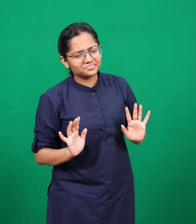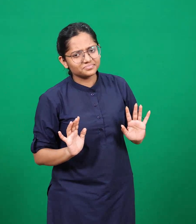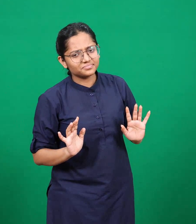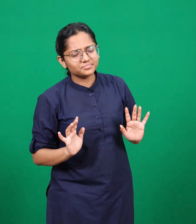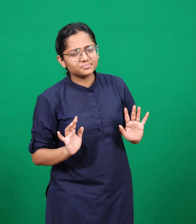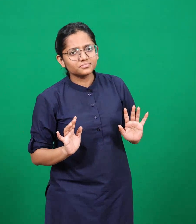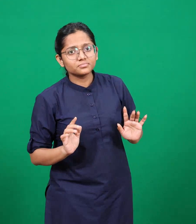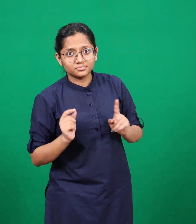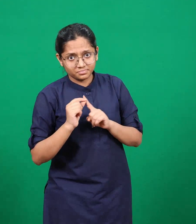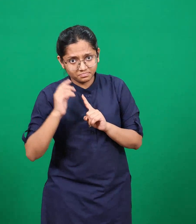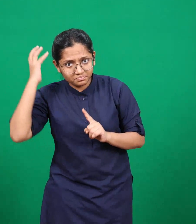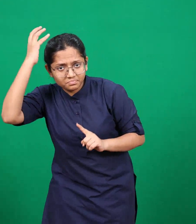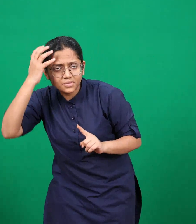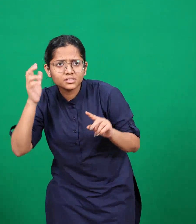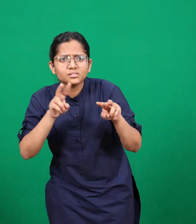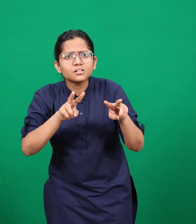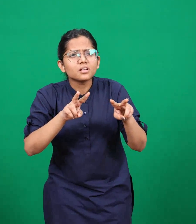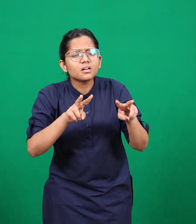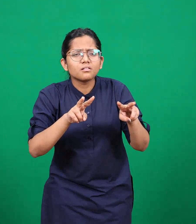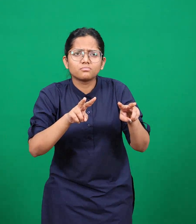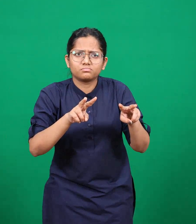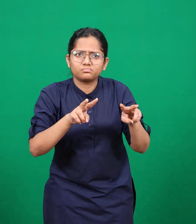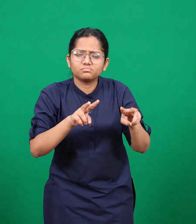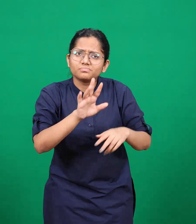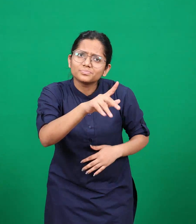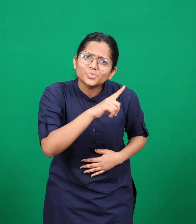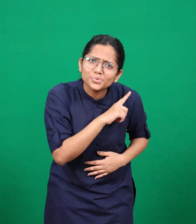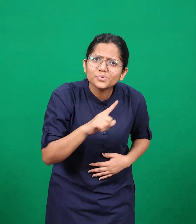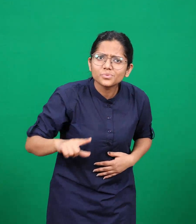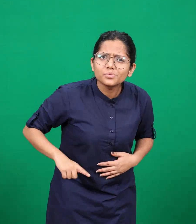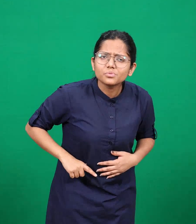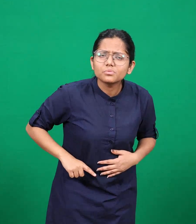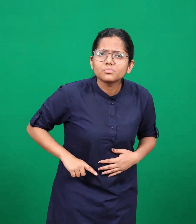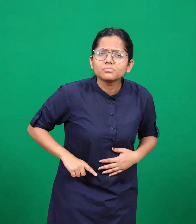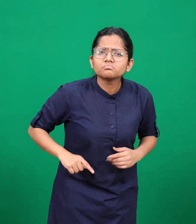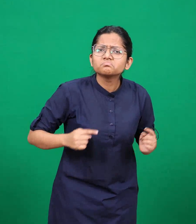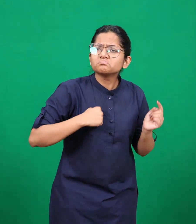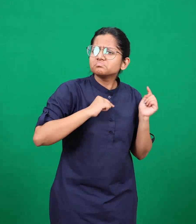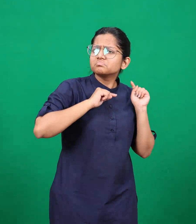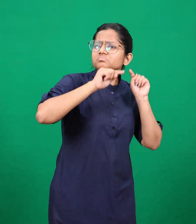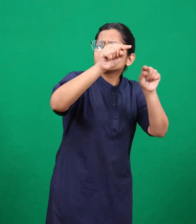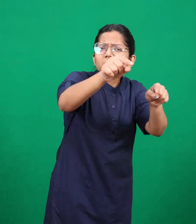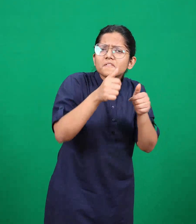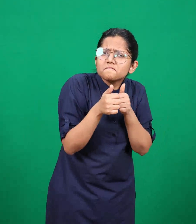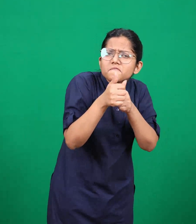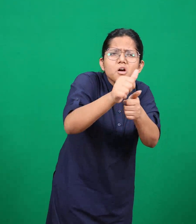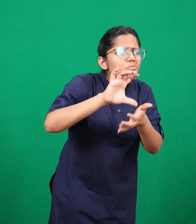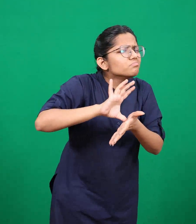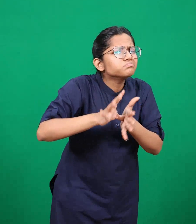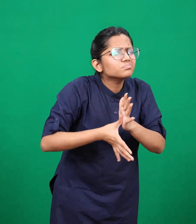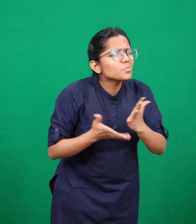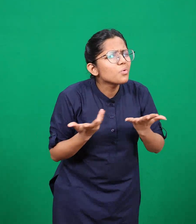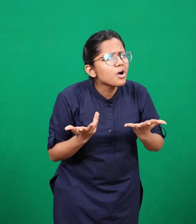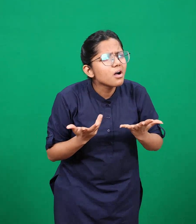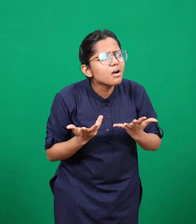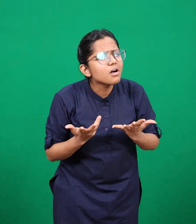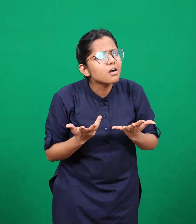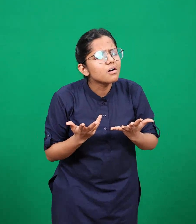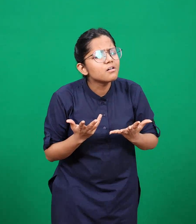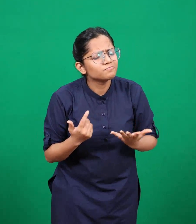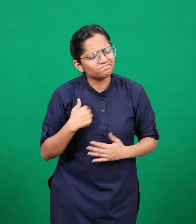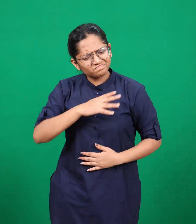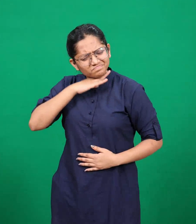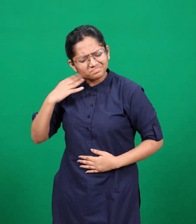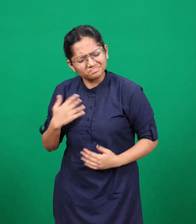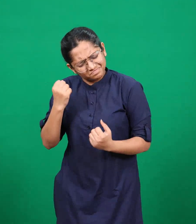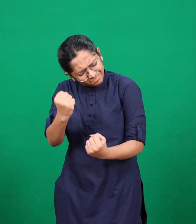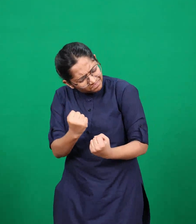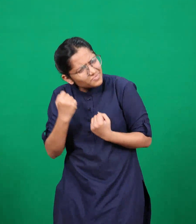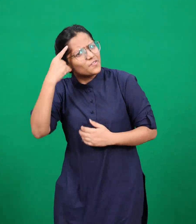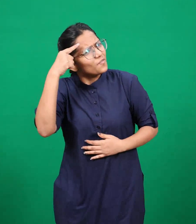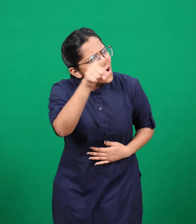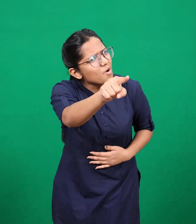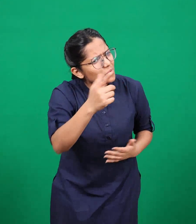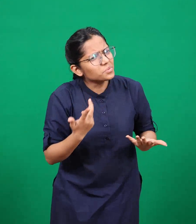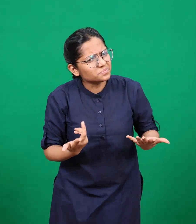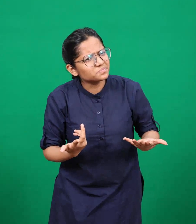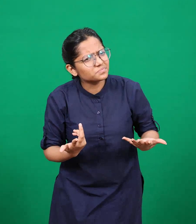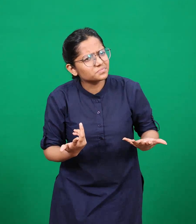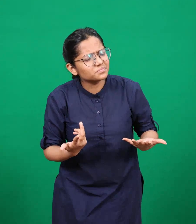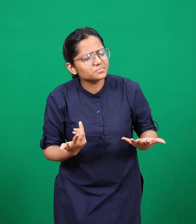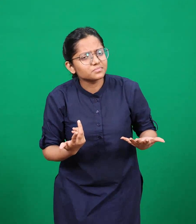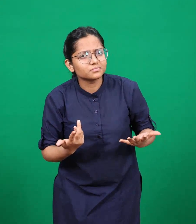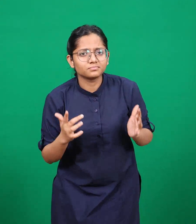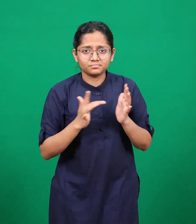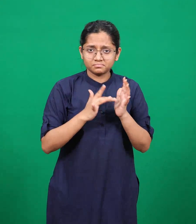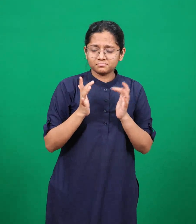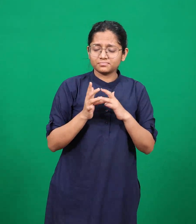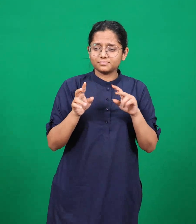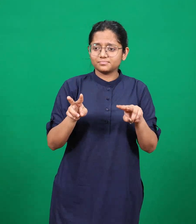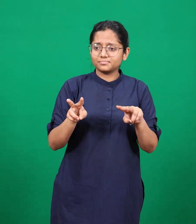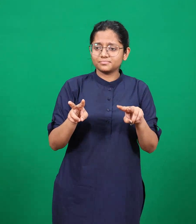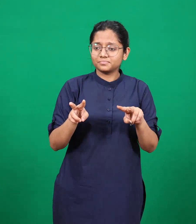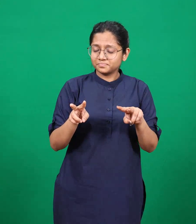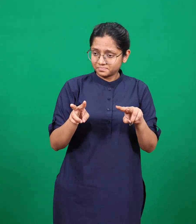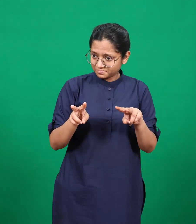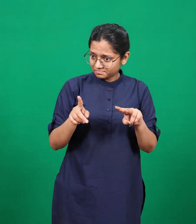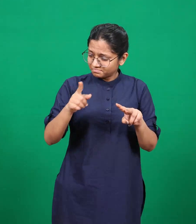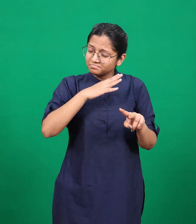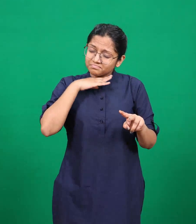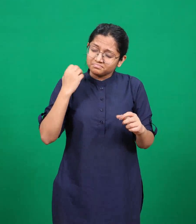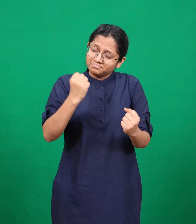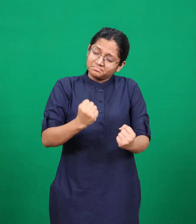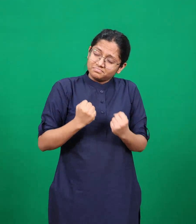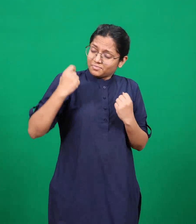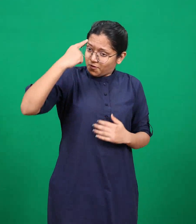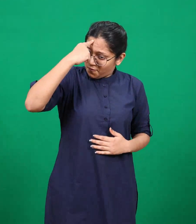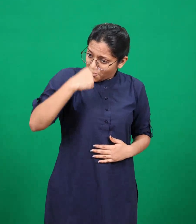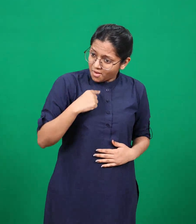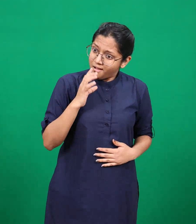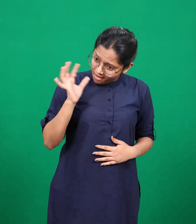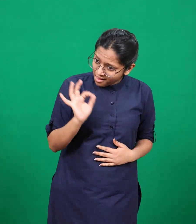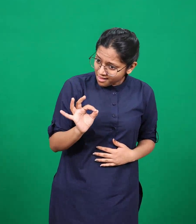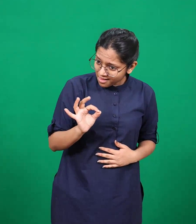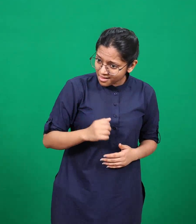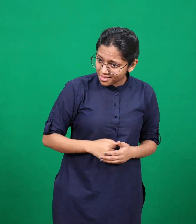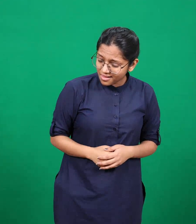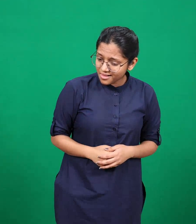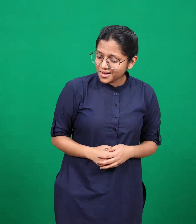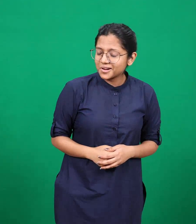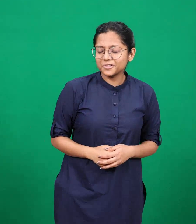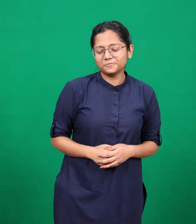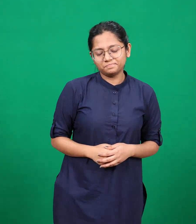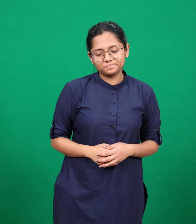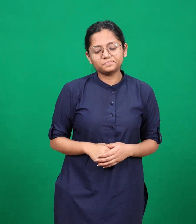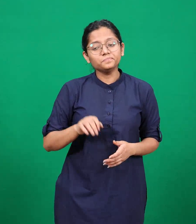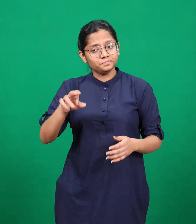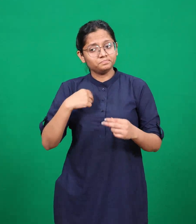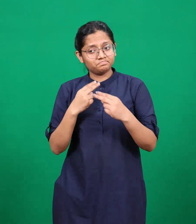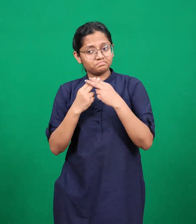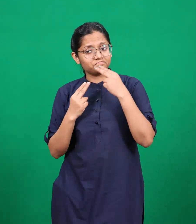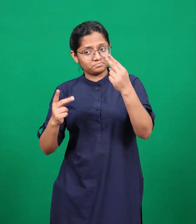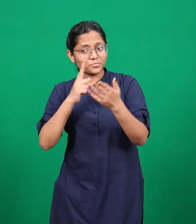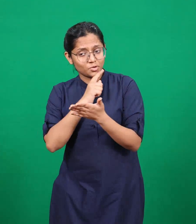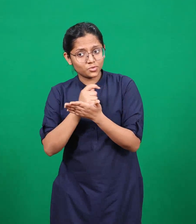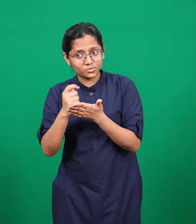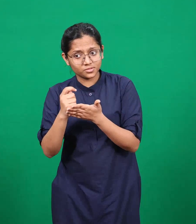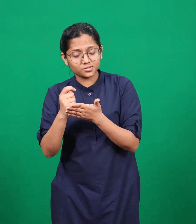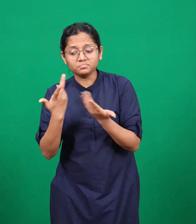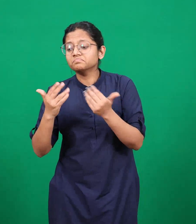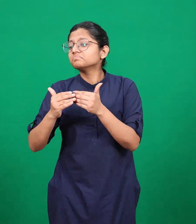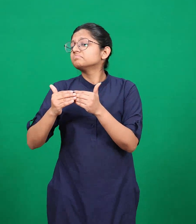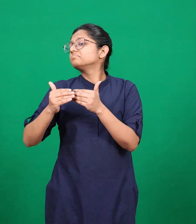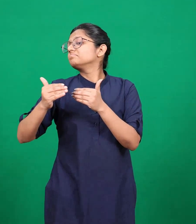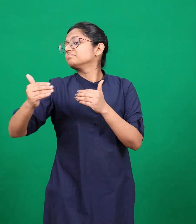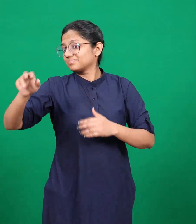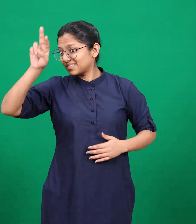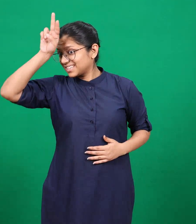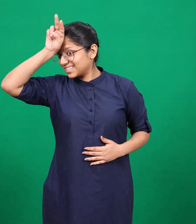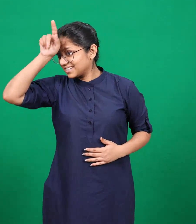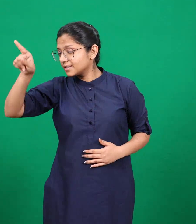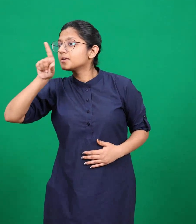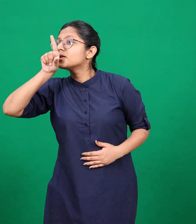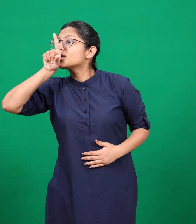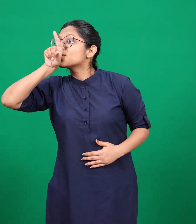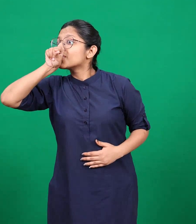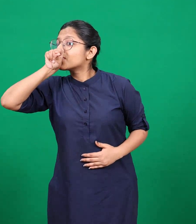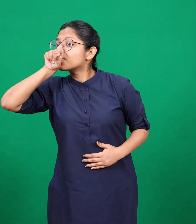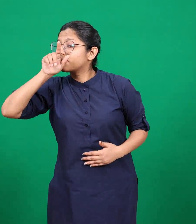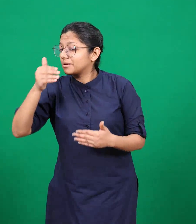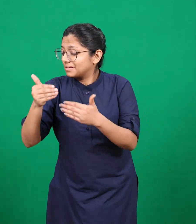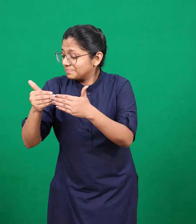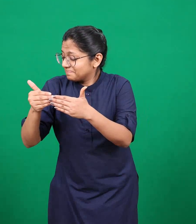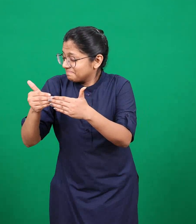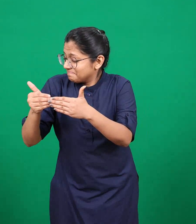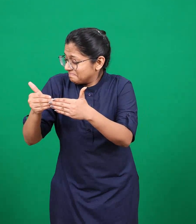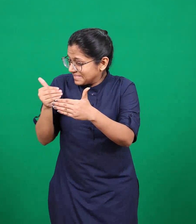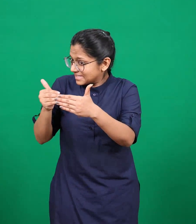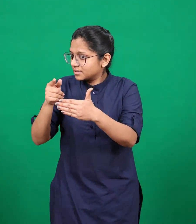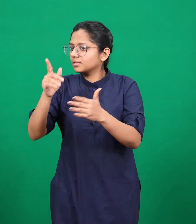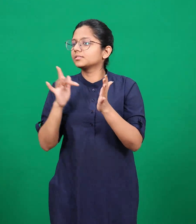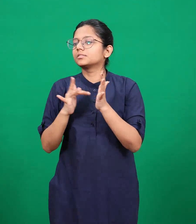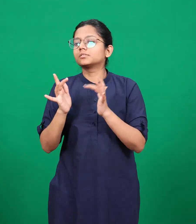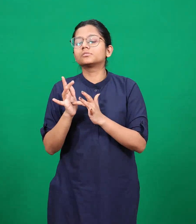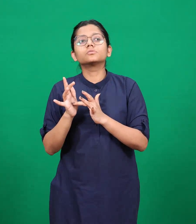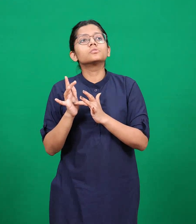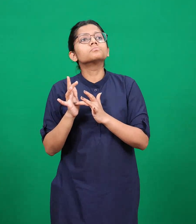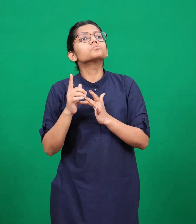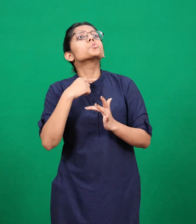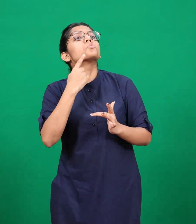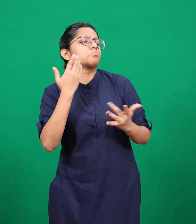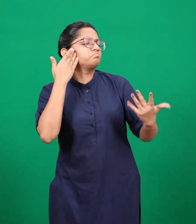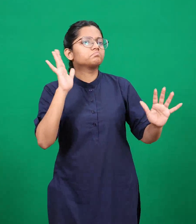"Lord," said Peter, "why can ' t I follow You now? I will lay down my life for You." "Will you lay down your life for Me?"